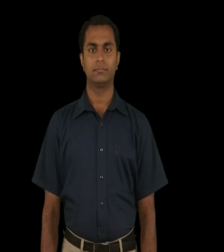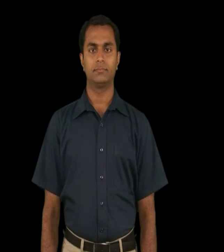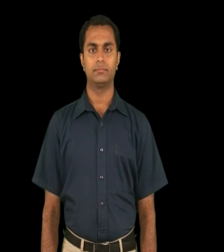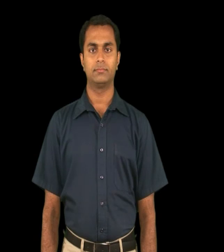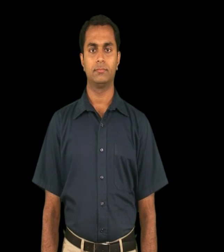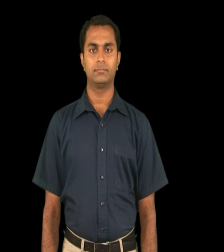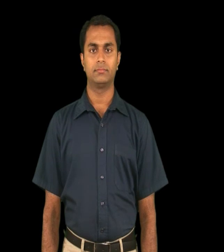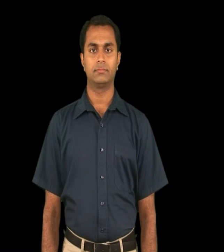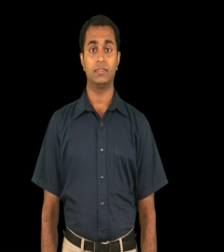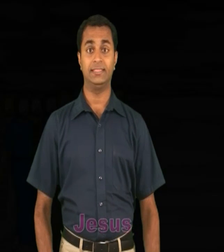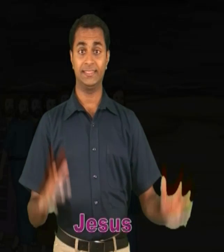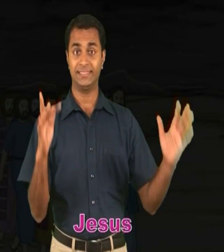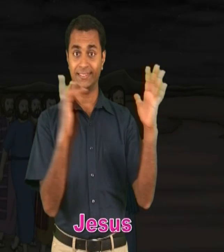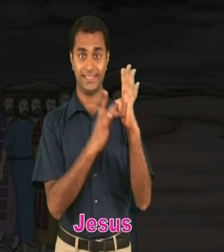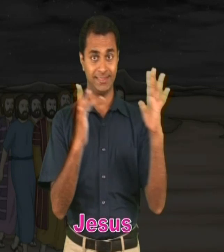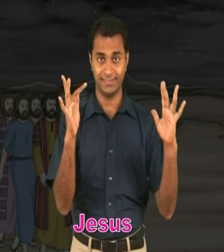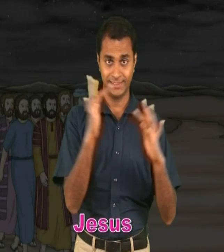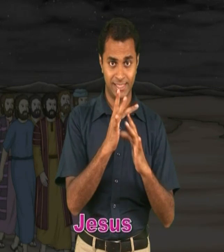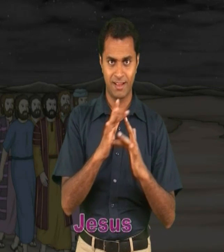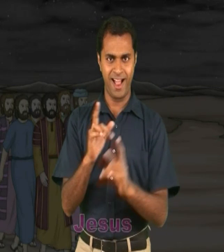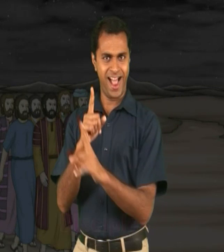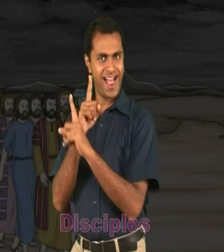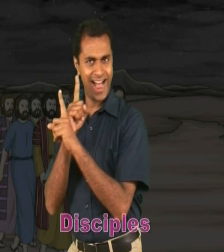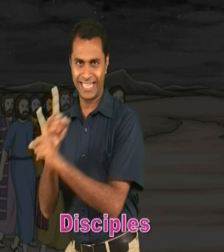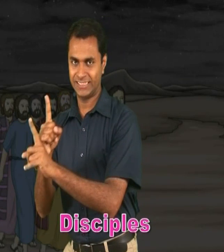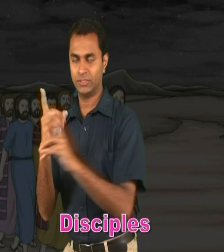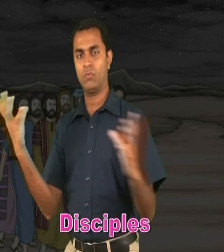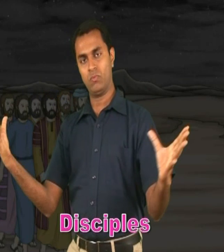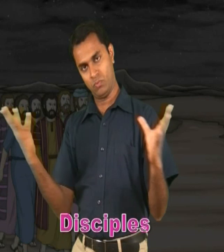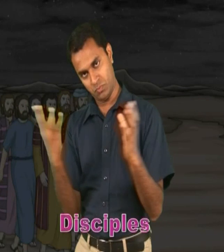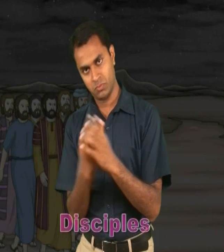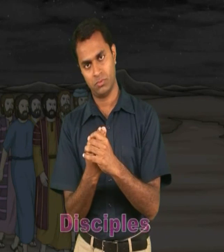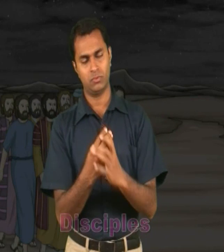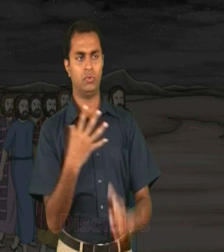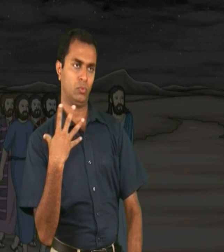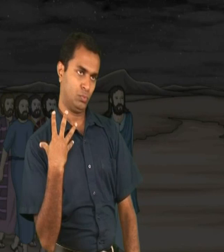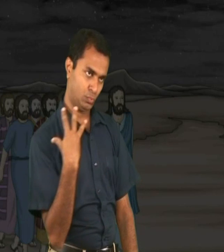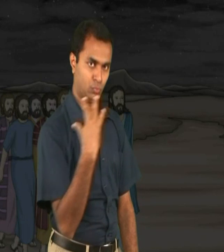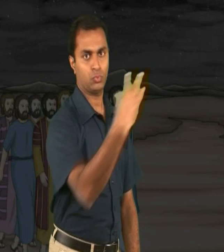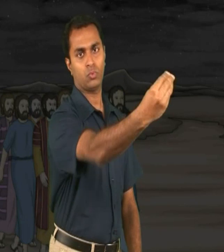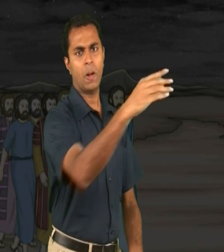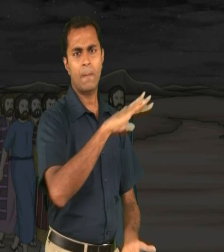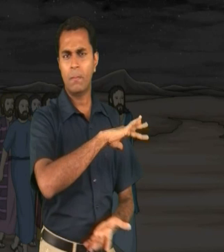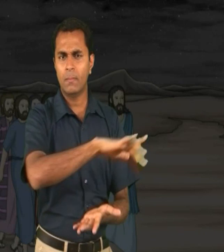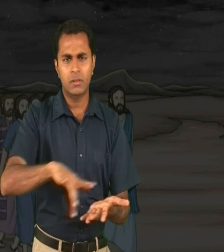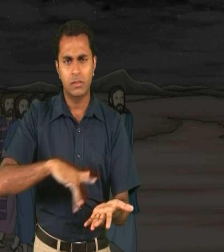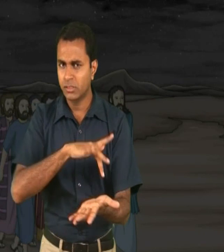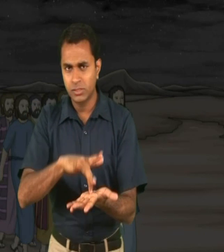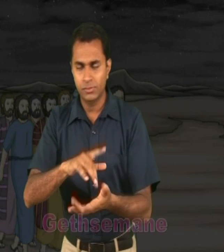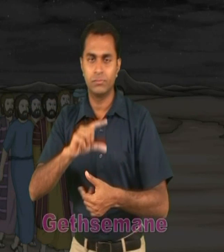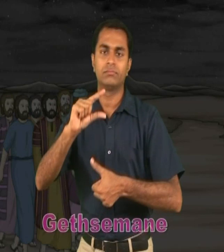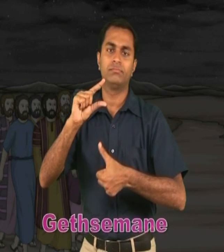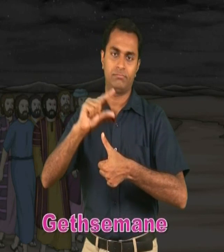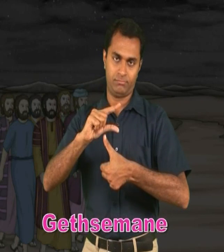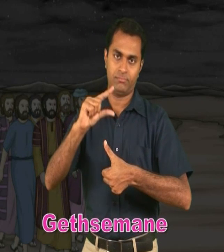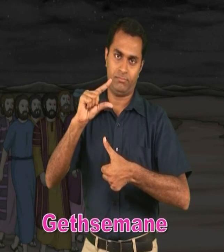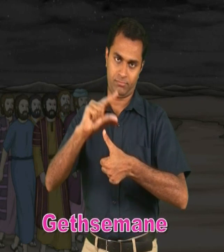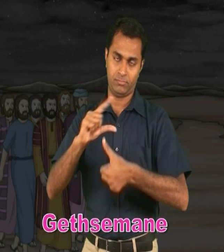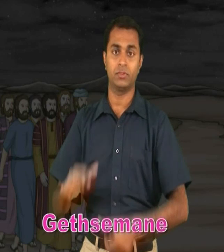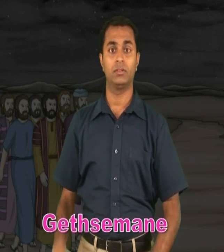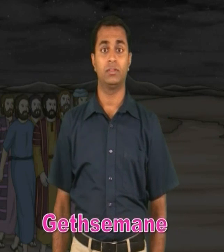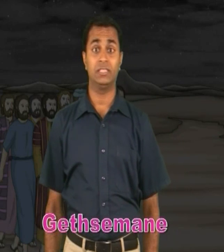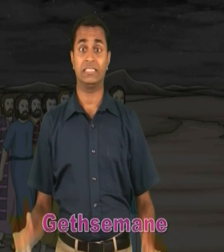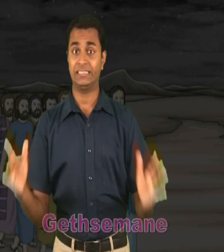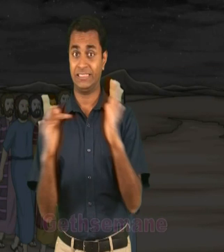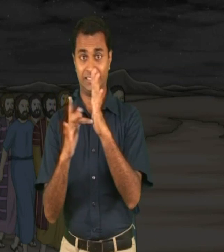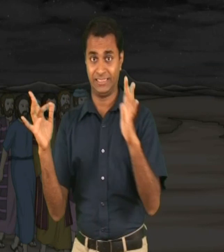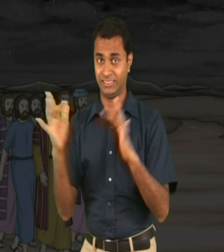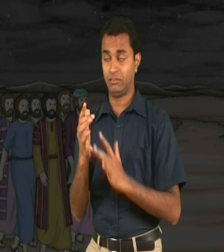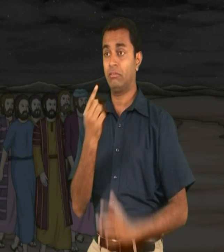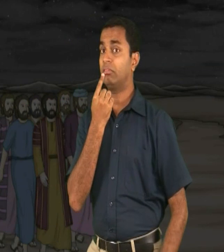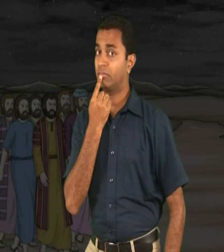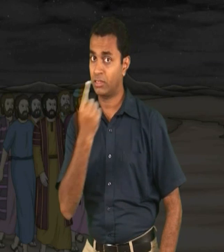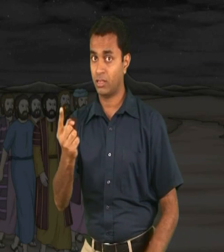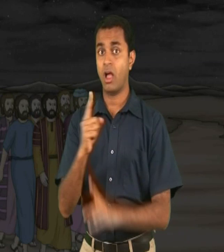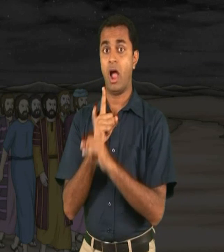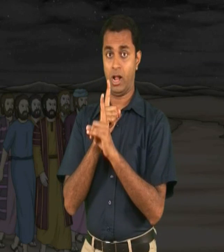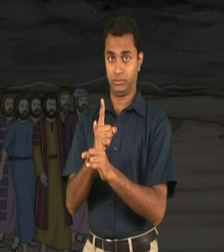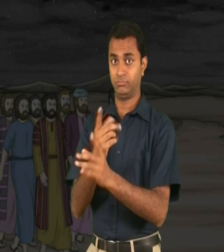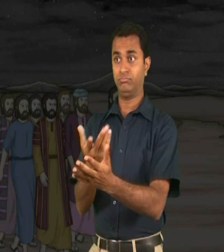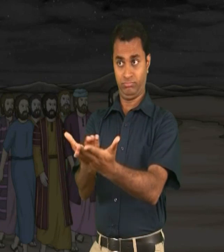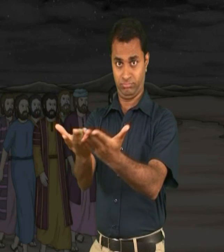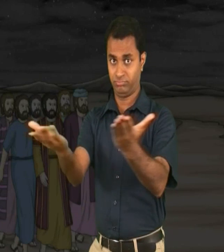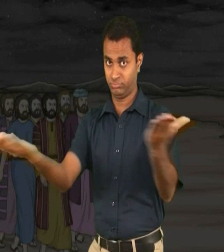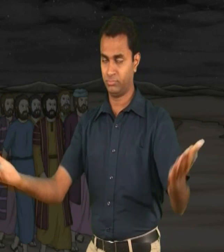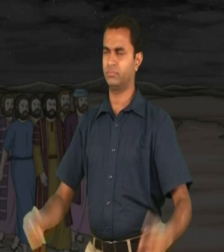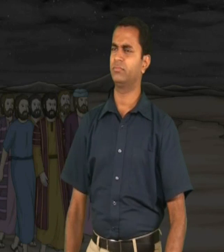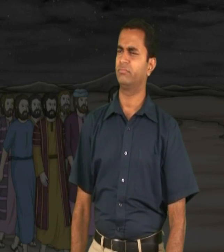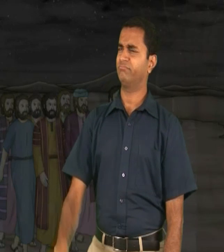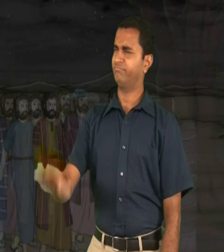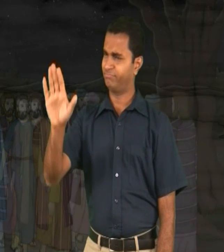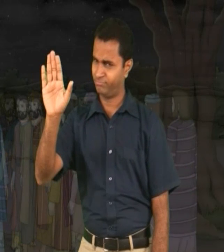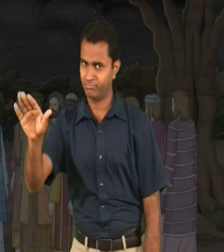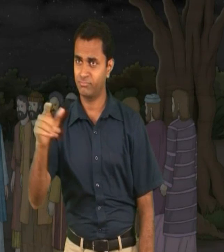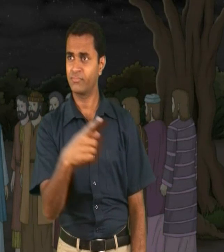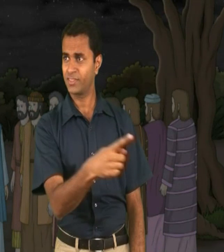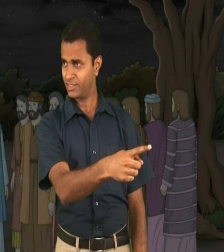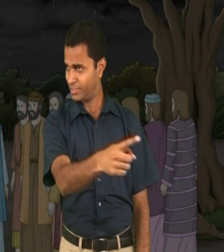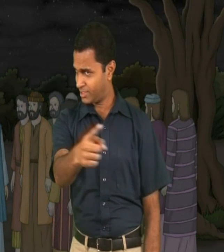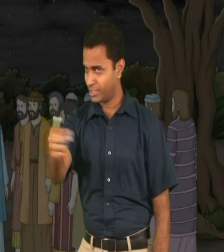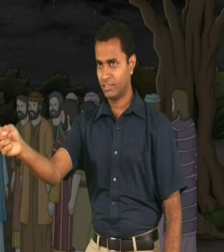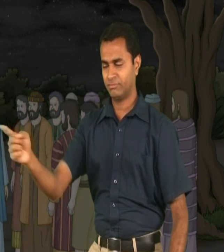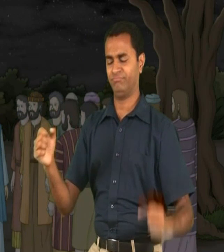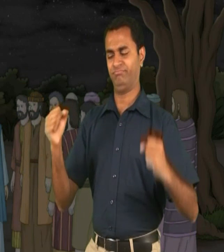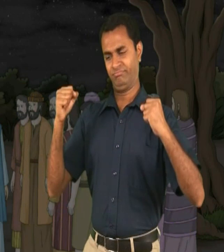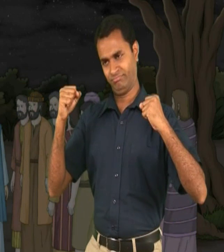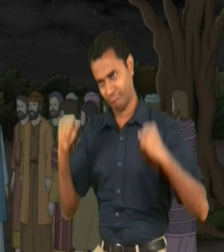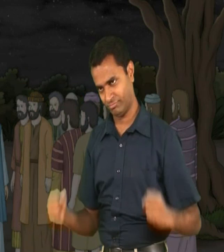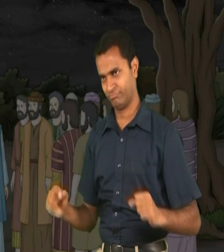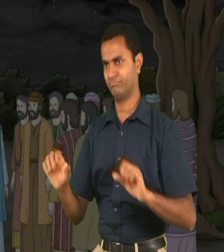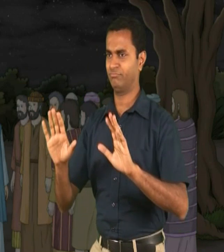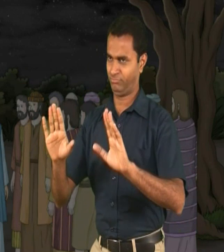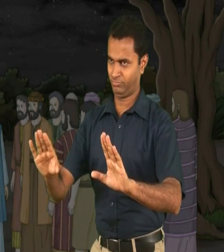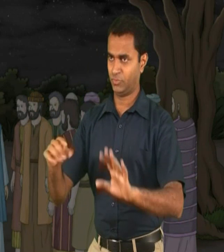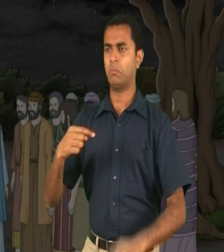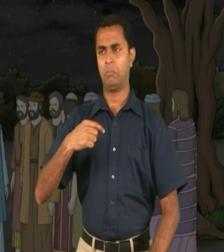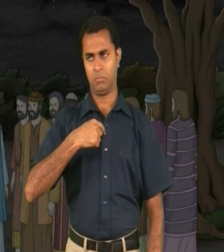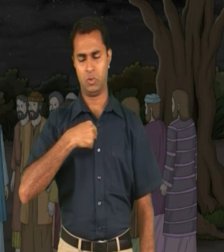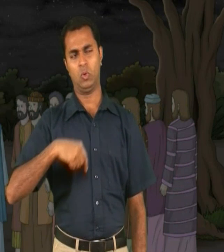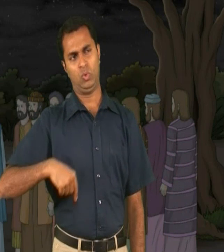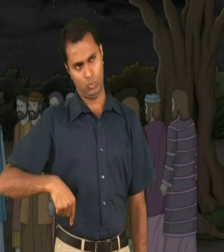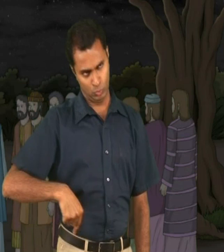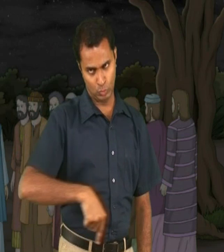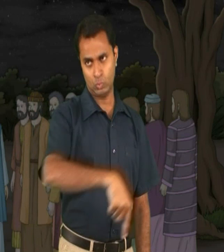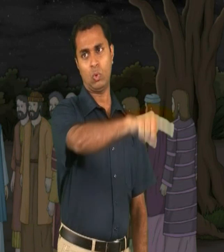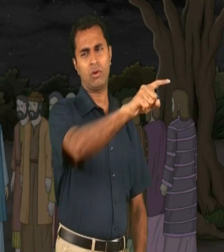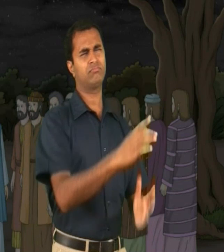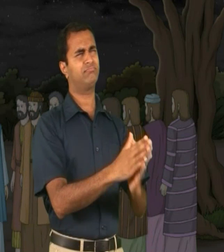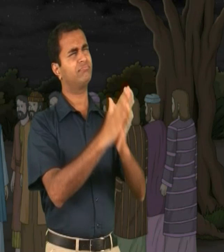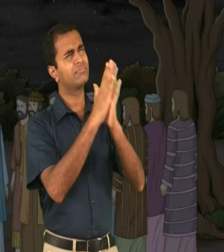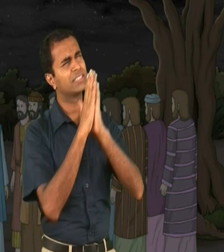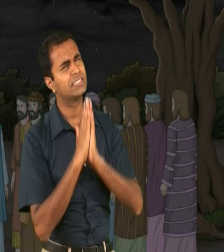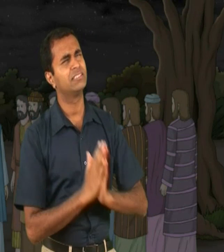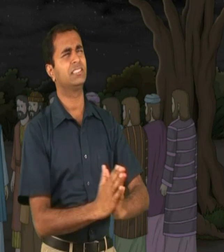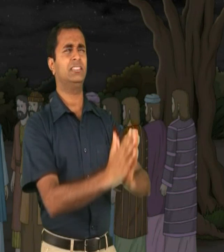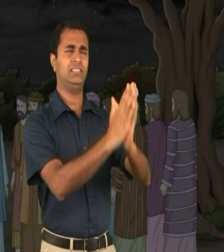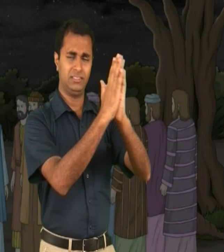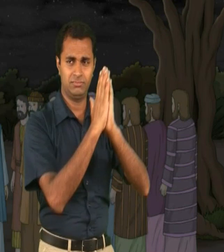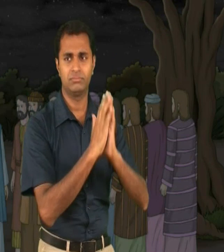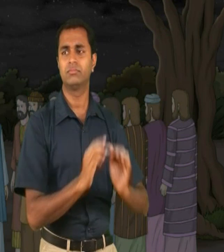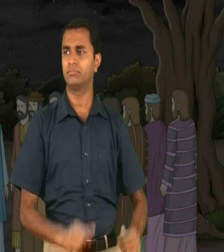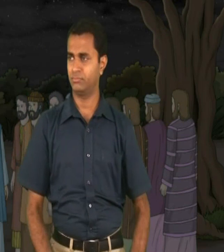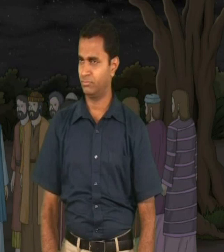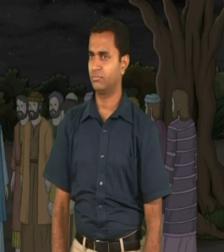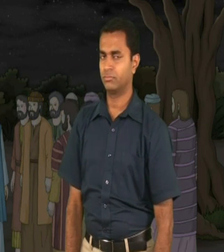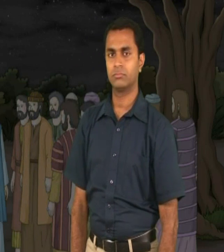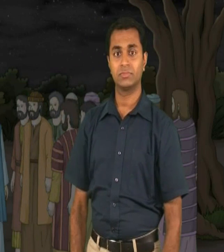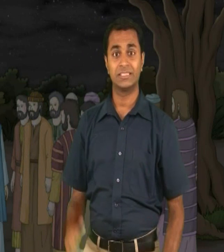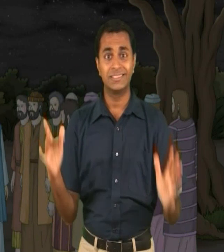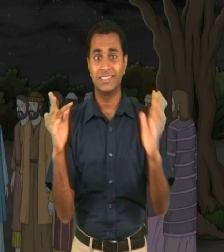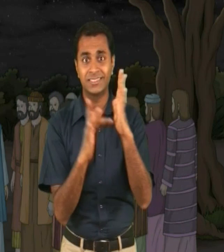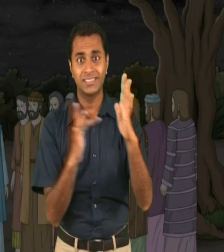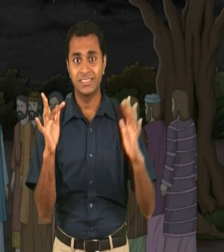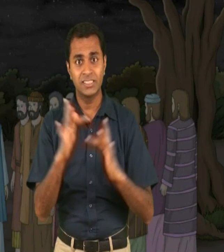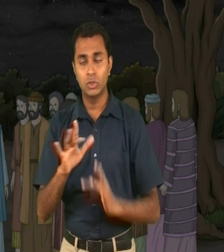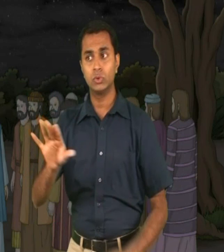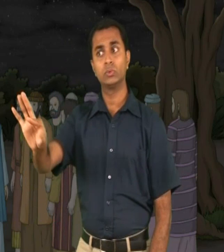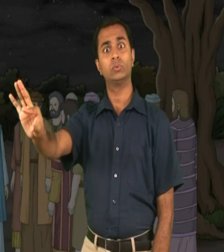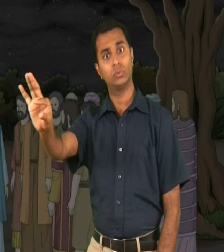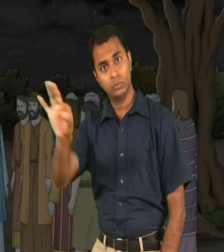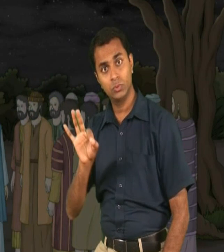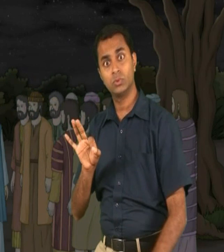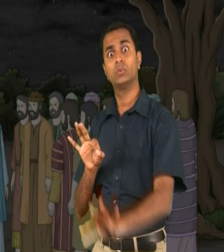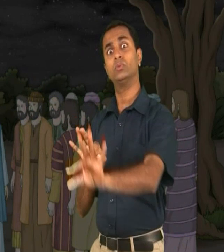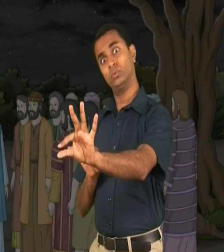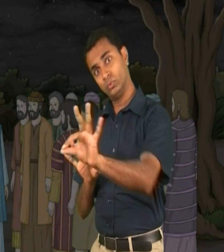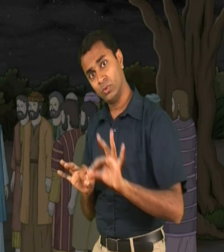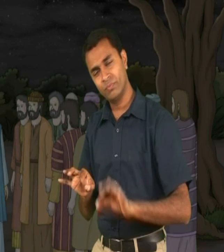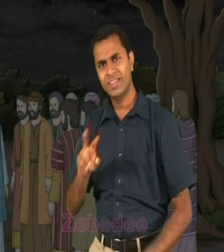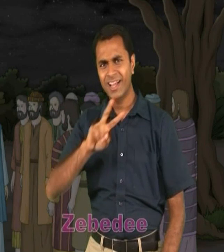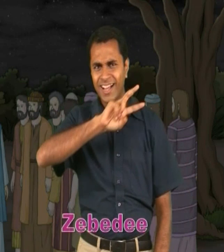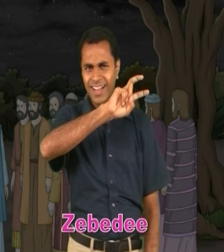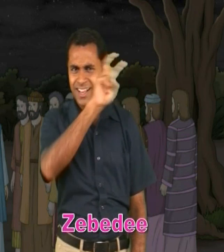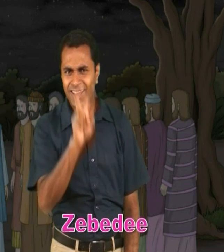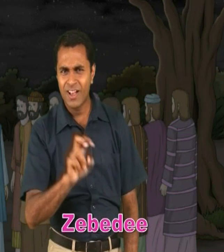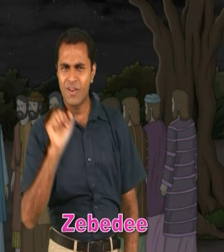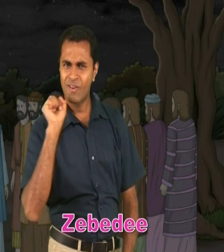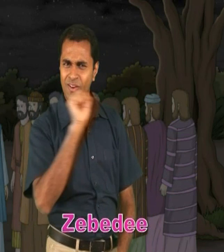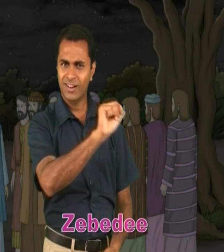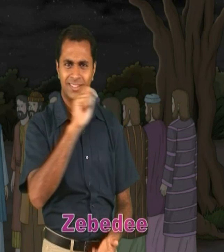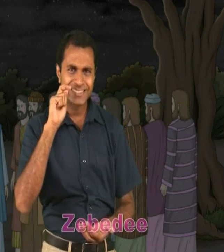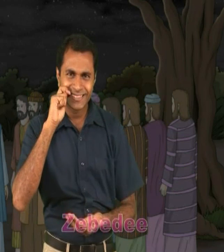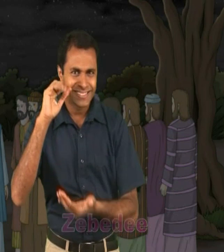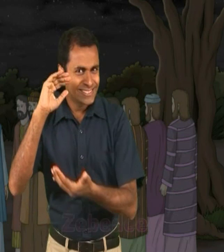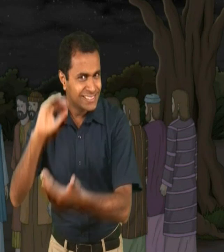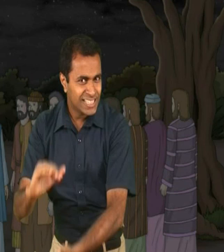At that time Jesus went with His disciples to a place called Gethsemane, and He told them, “Sit here while I go over there and pray.”